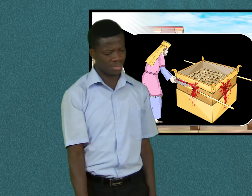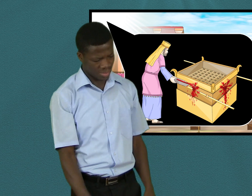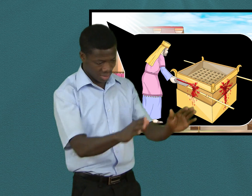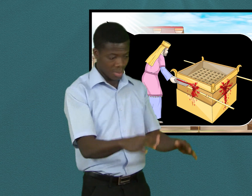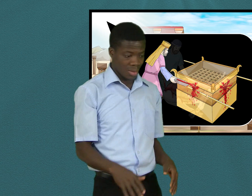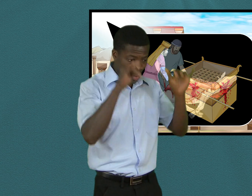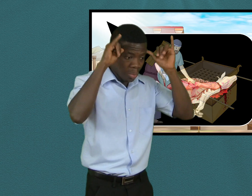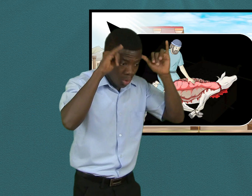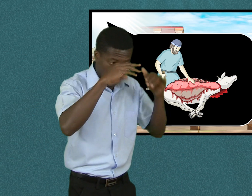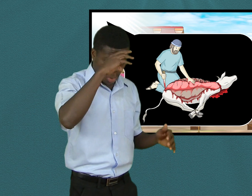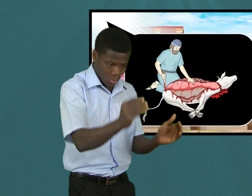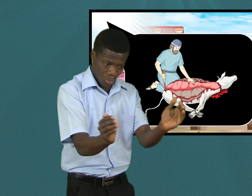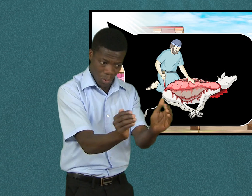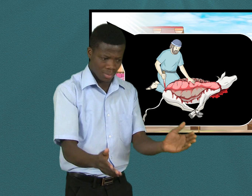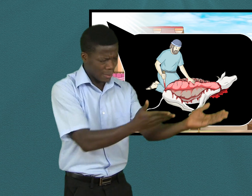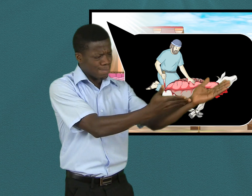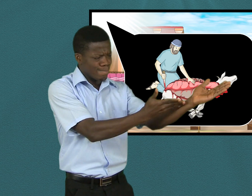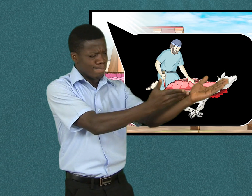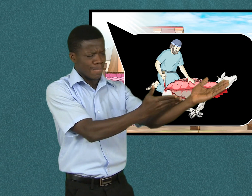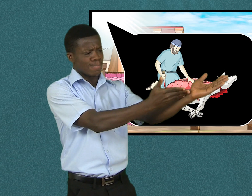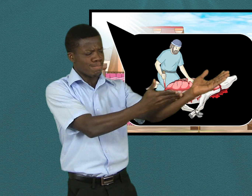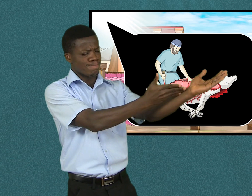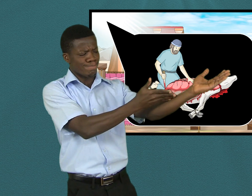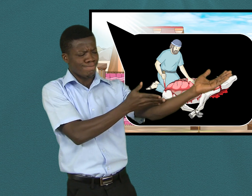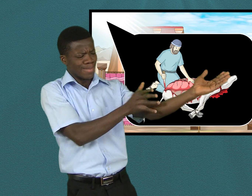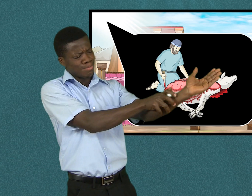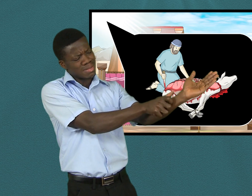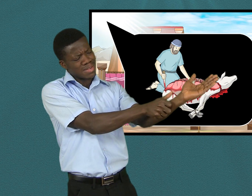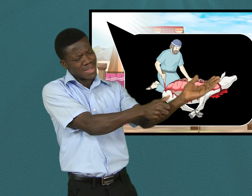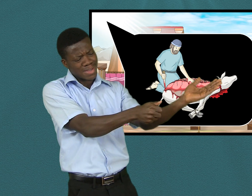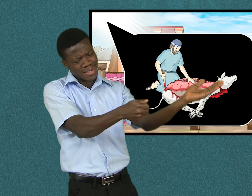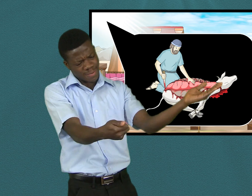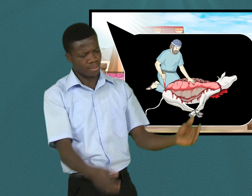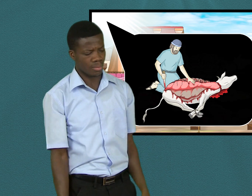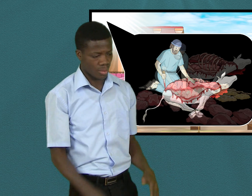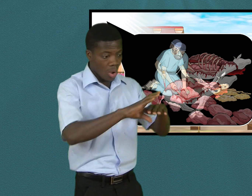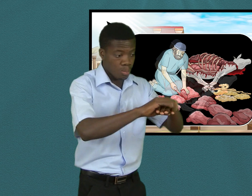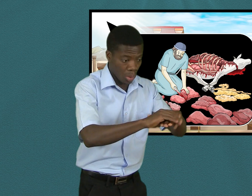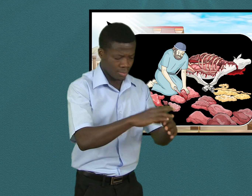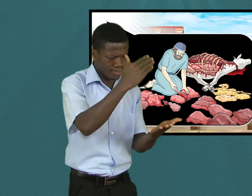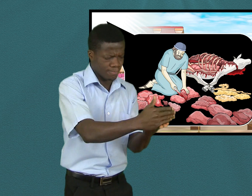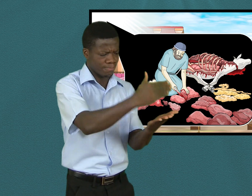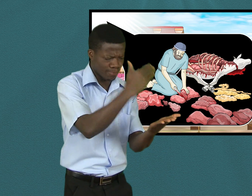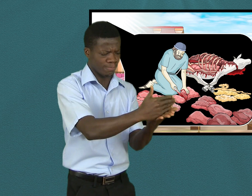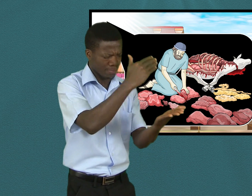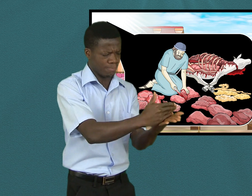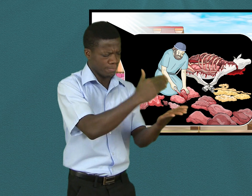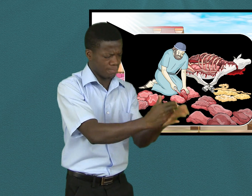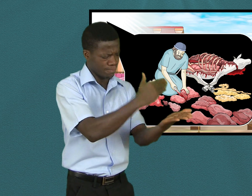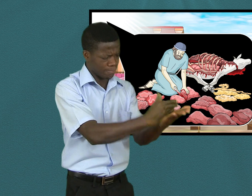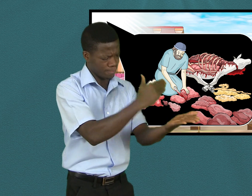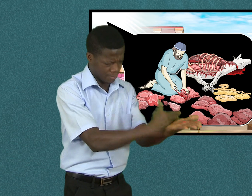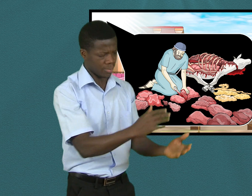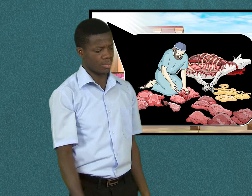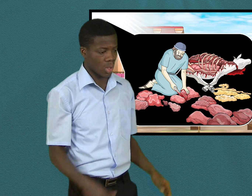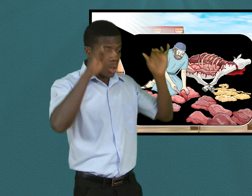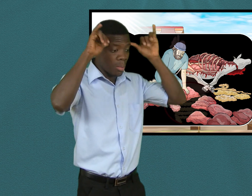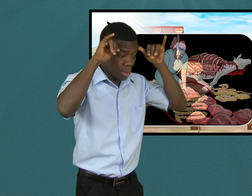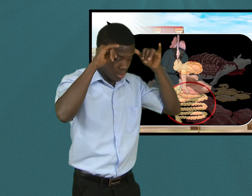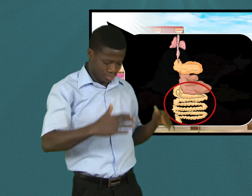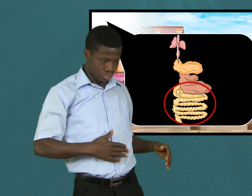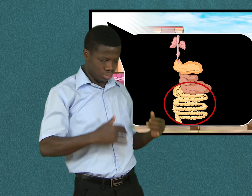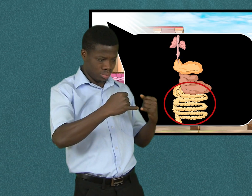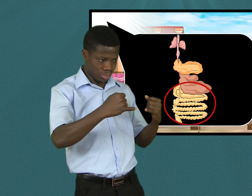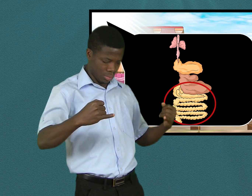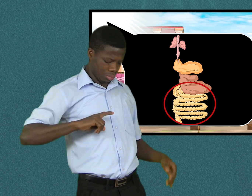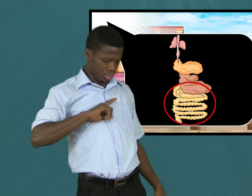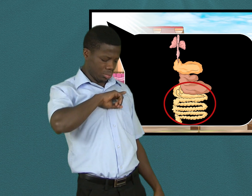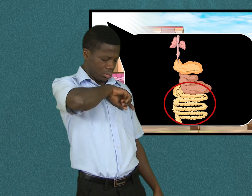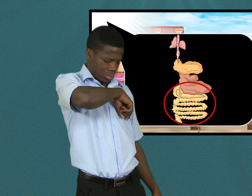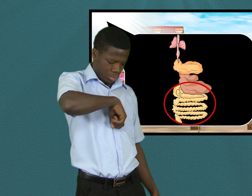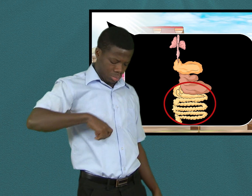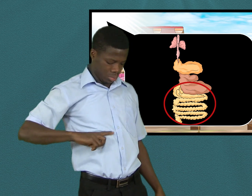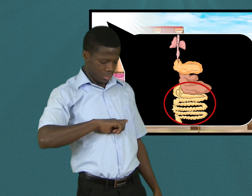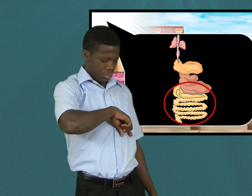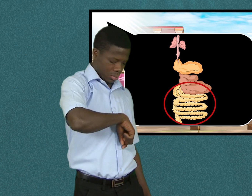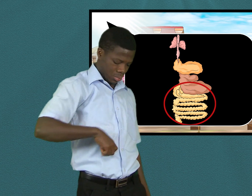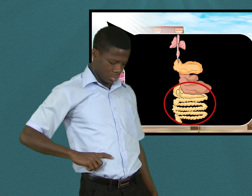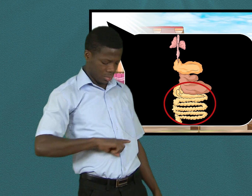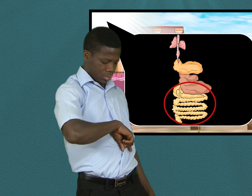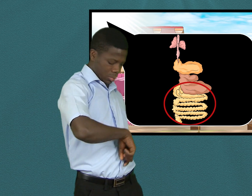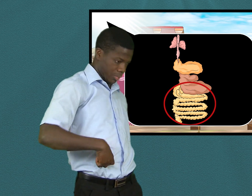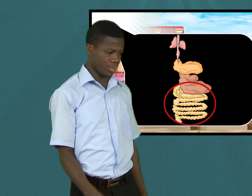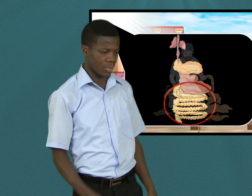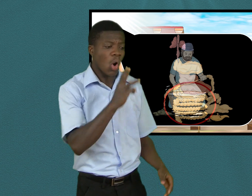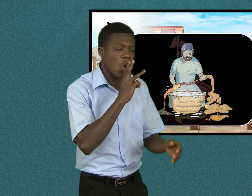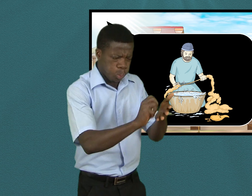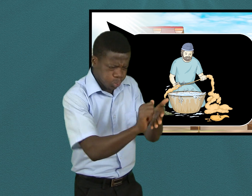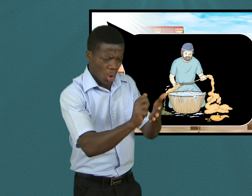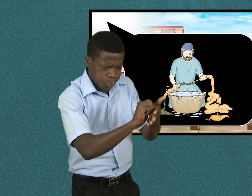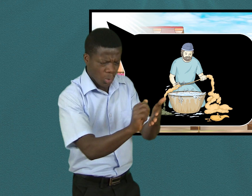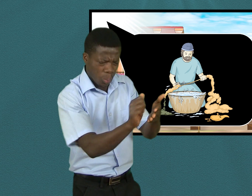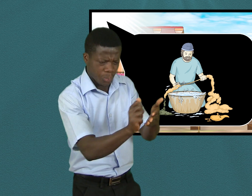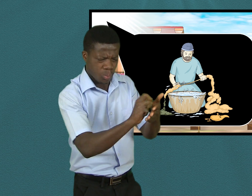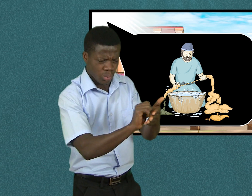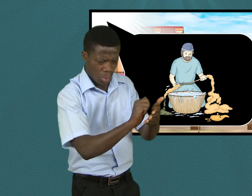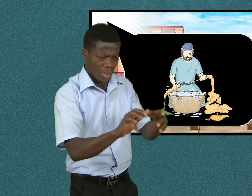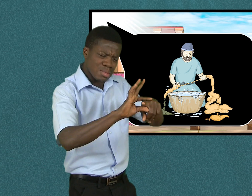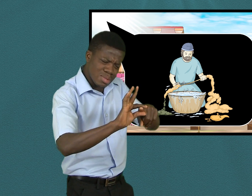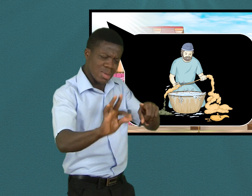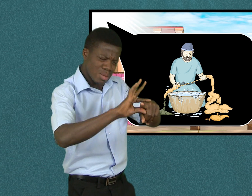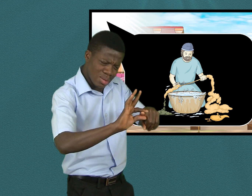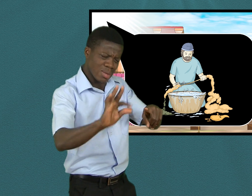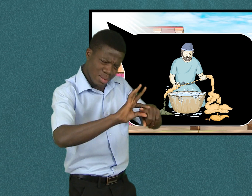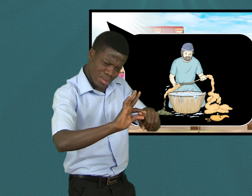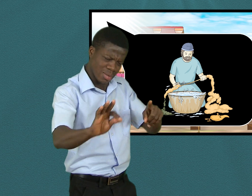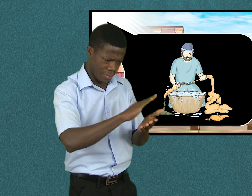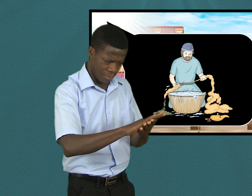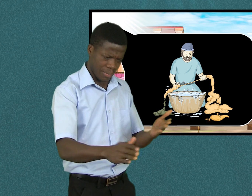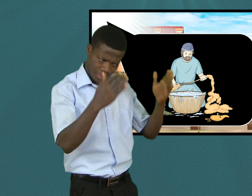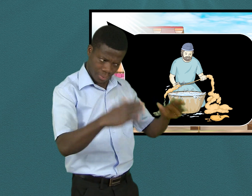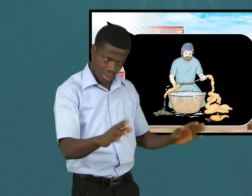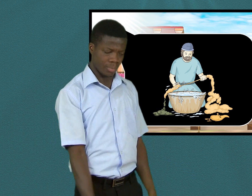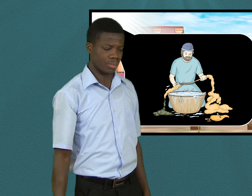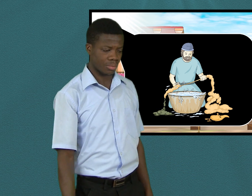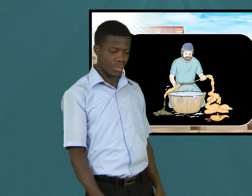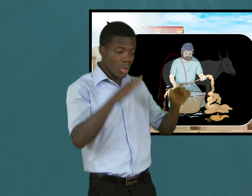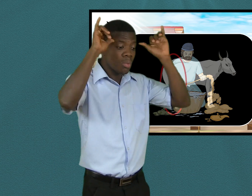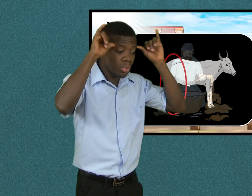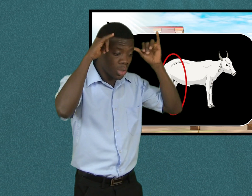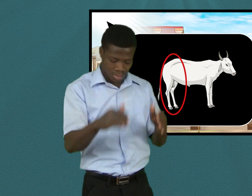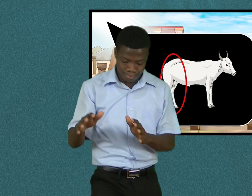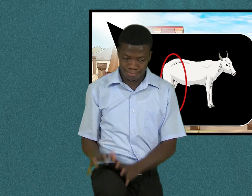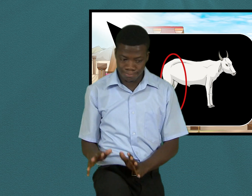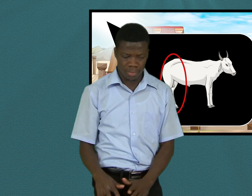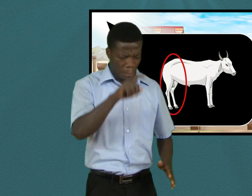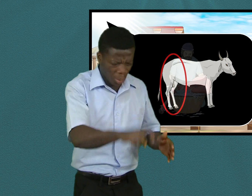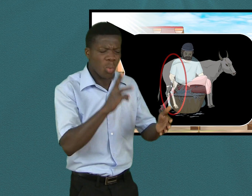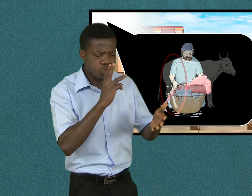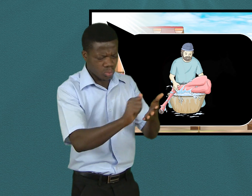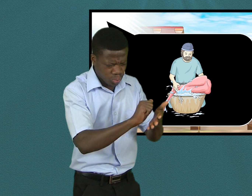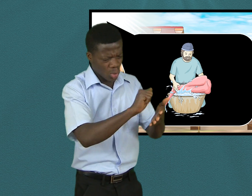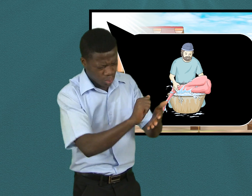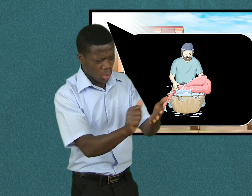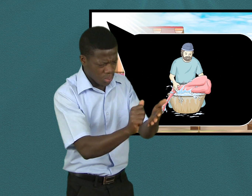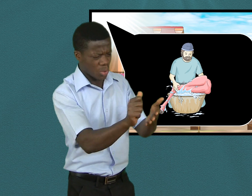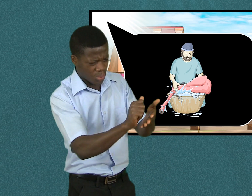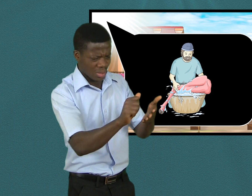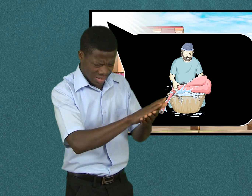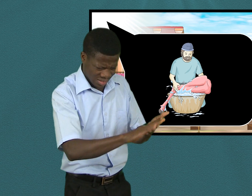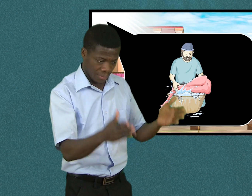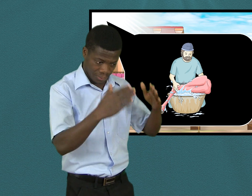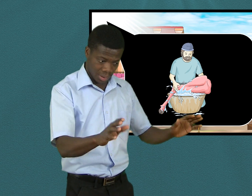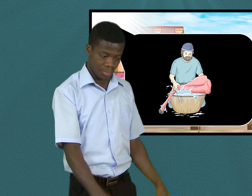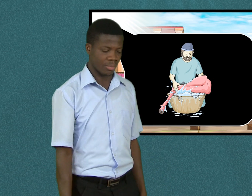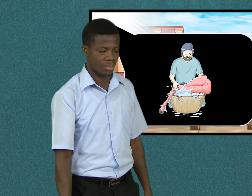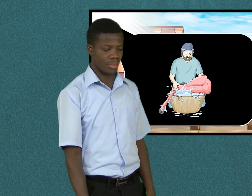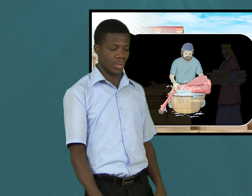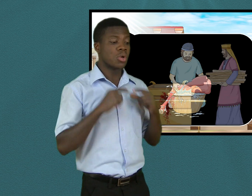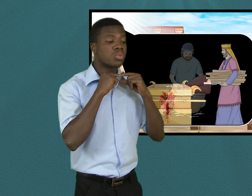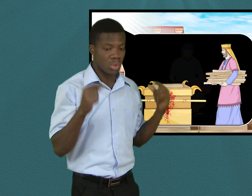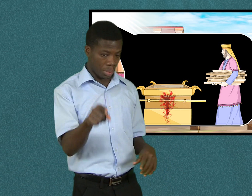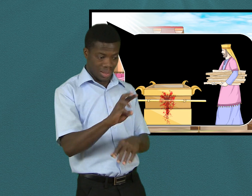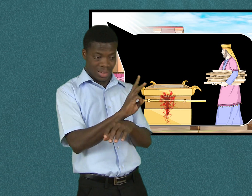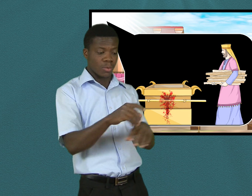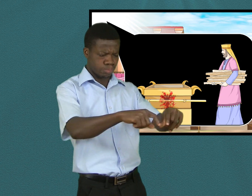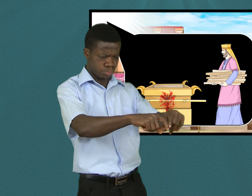Next, he is to skin the burnt offering and cut it into pieces.